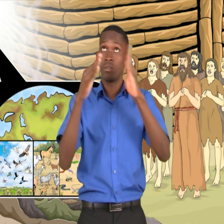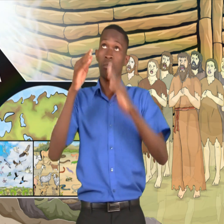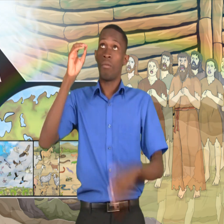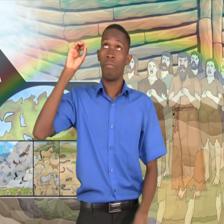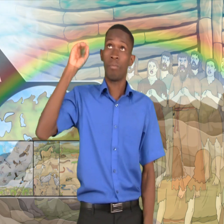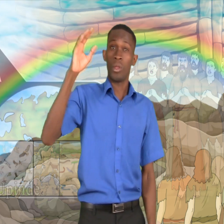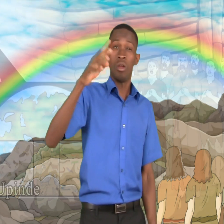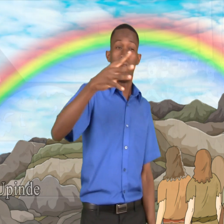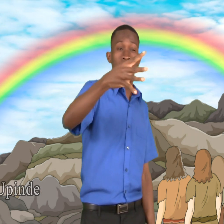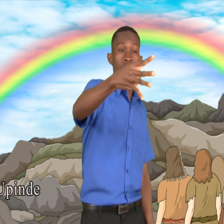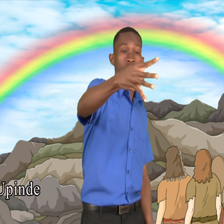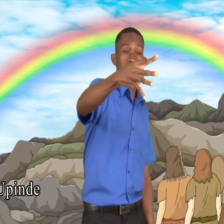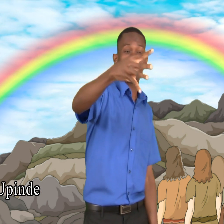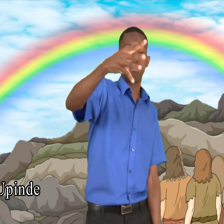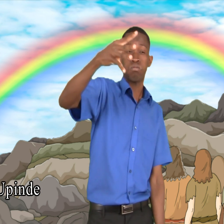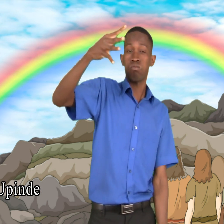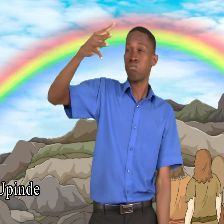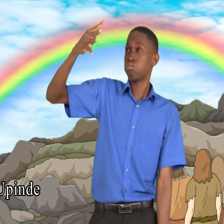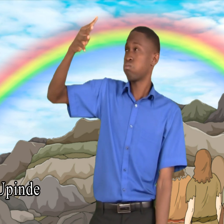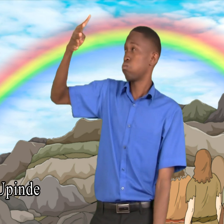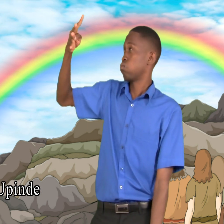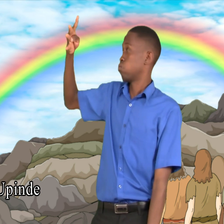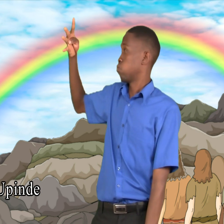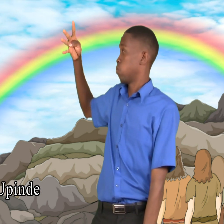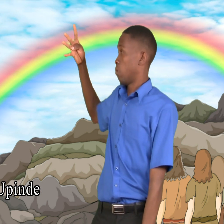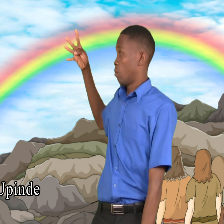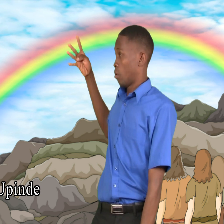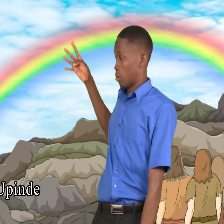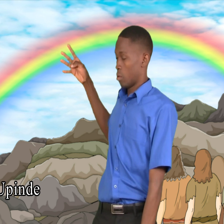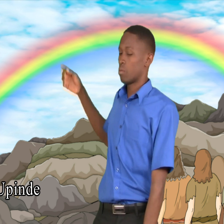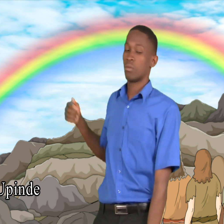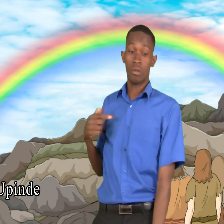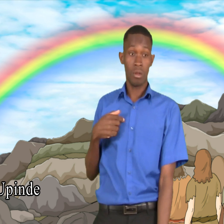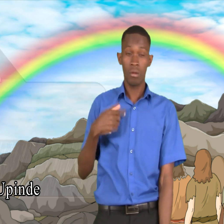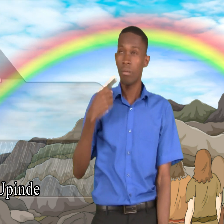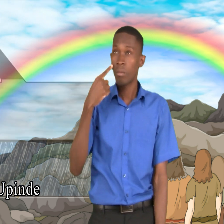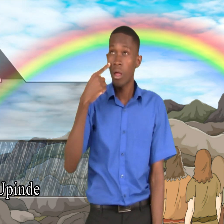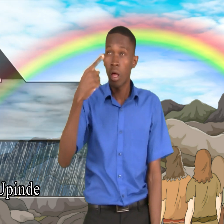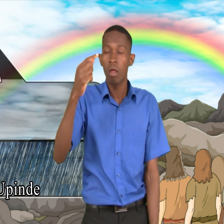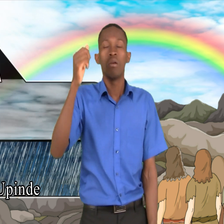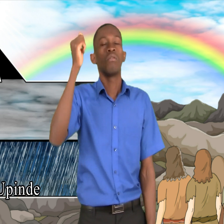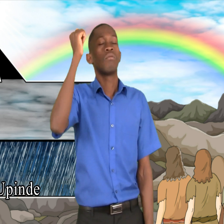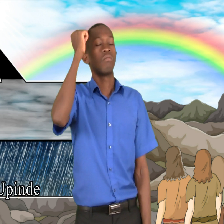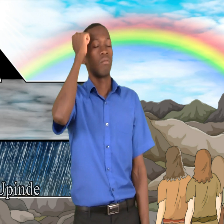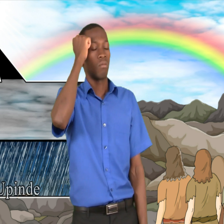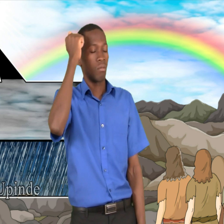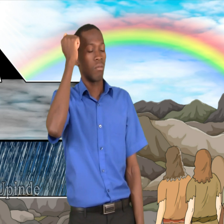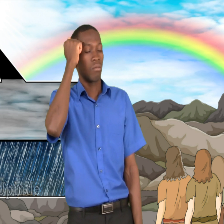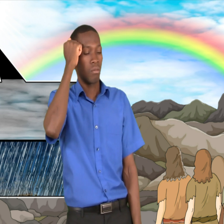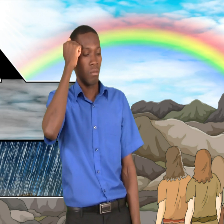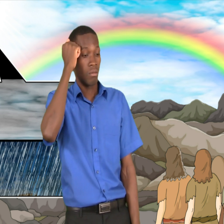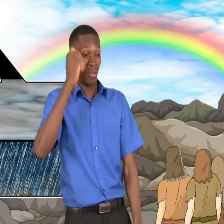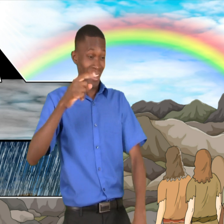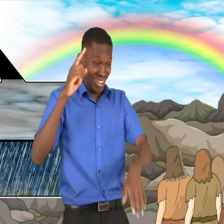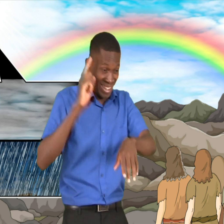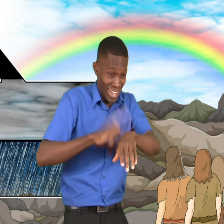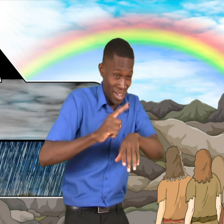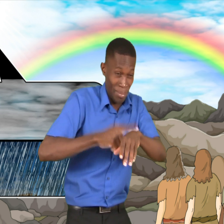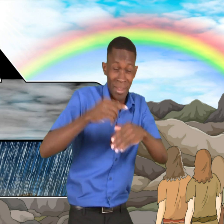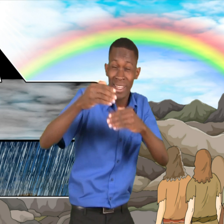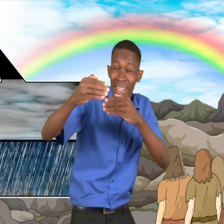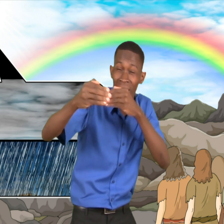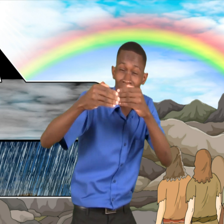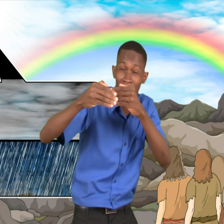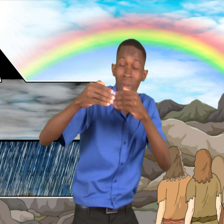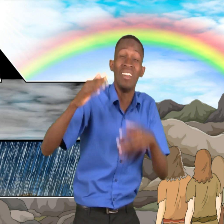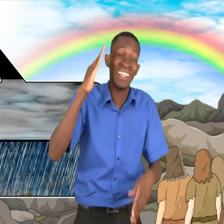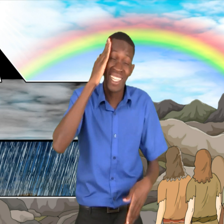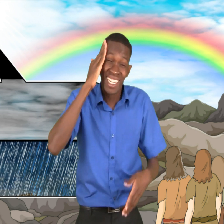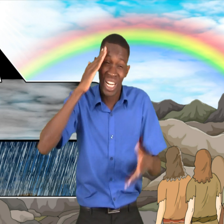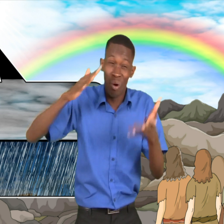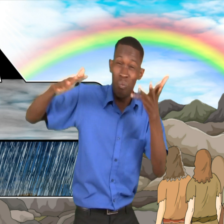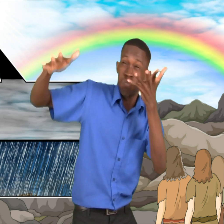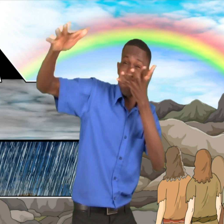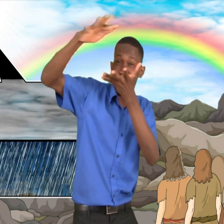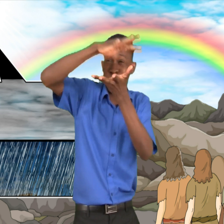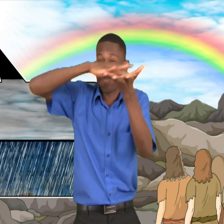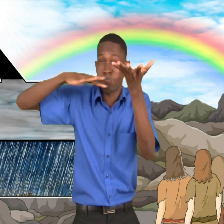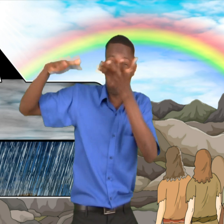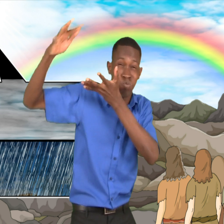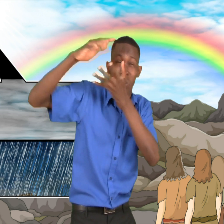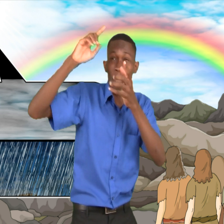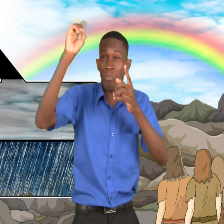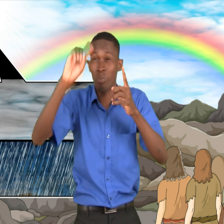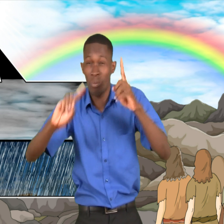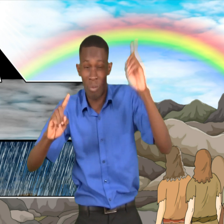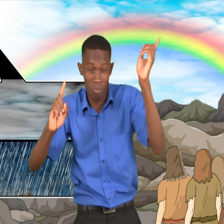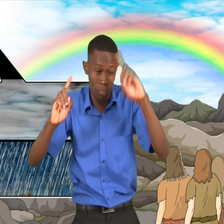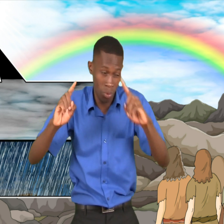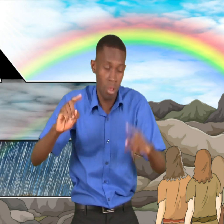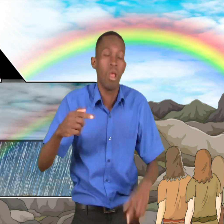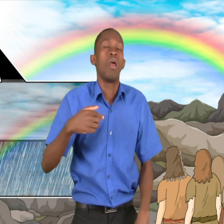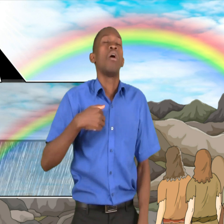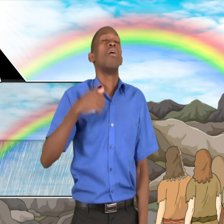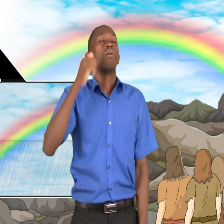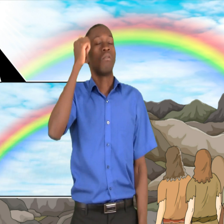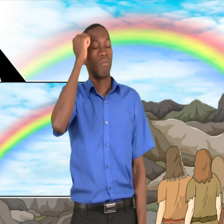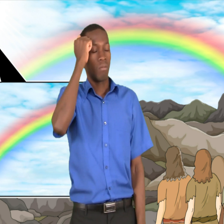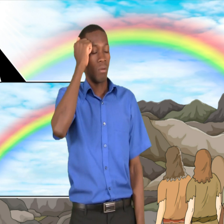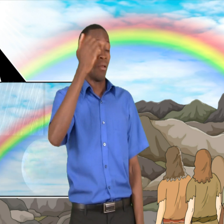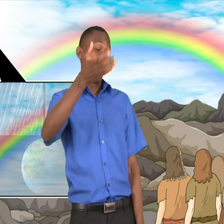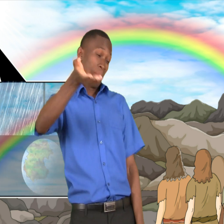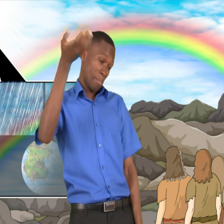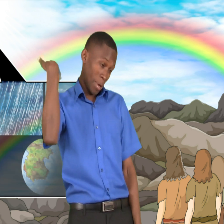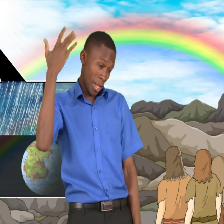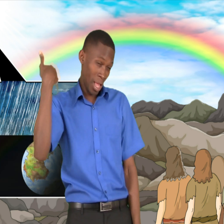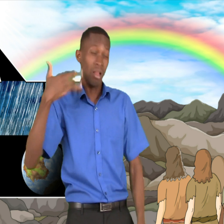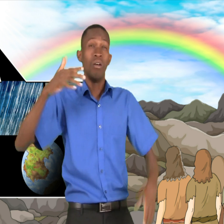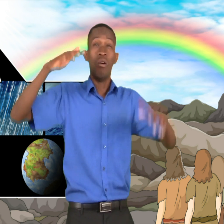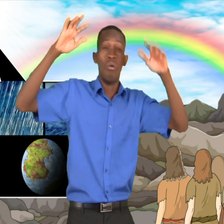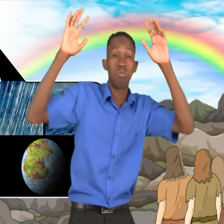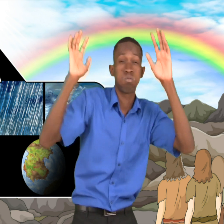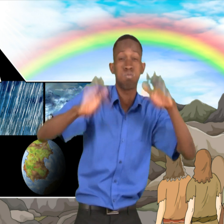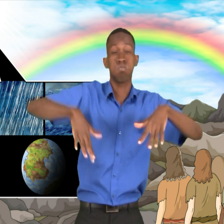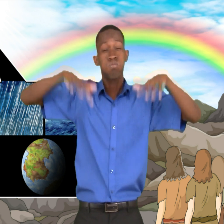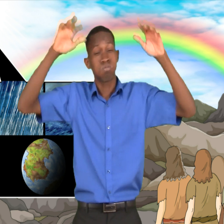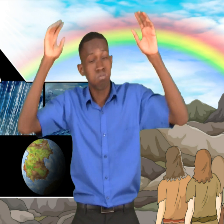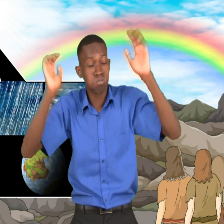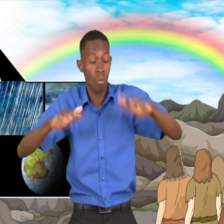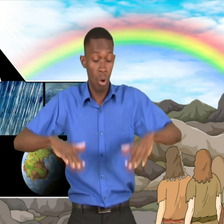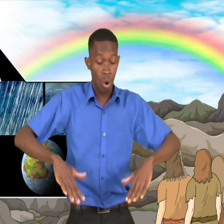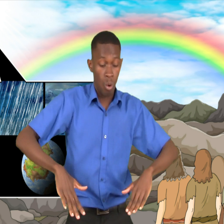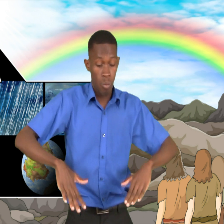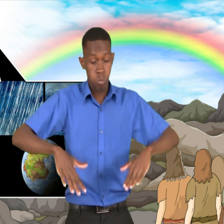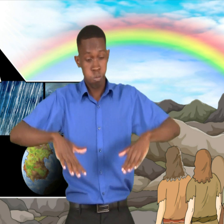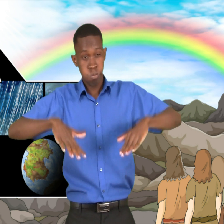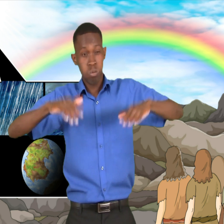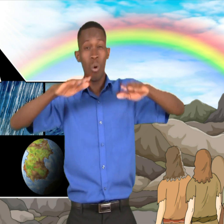And I establish My covenant with you: Never again will all life be cut off by the waters of a flood; never again will there be a flood to destroy the earth.”